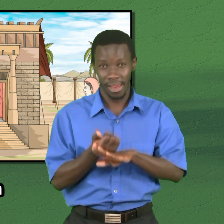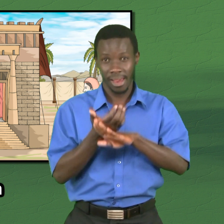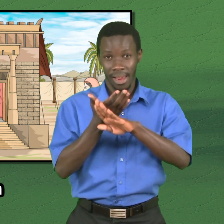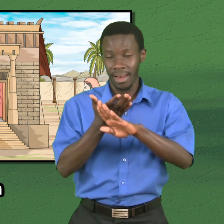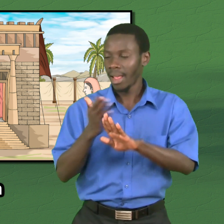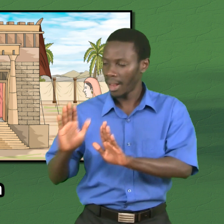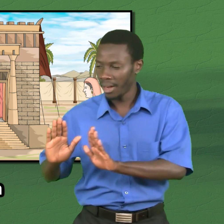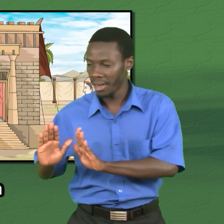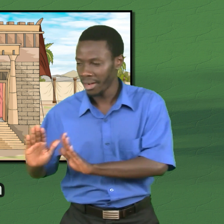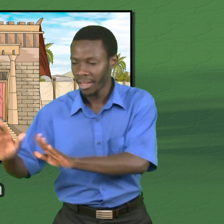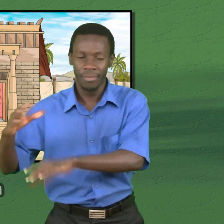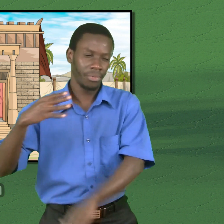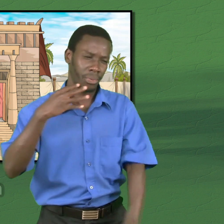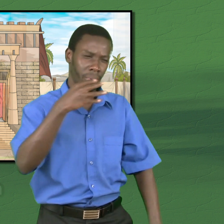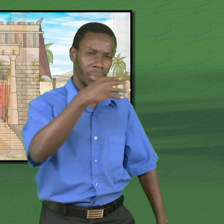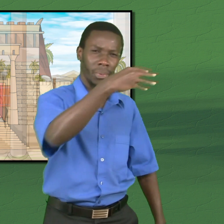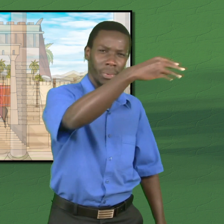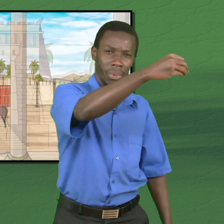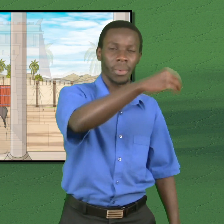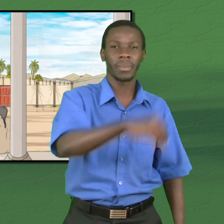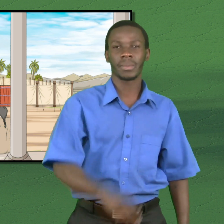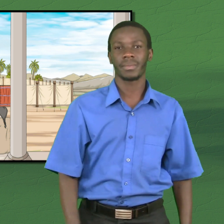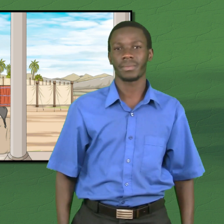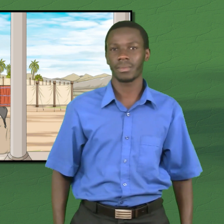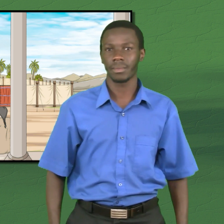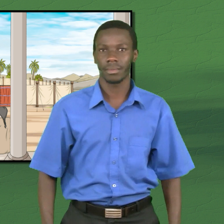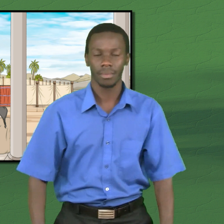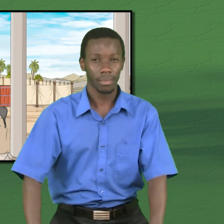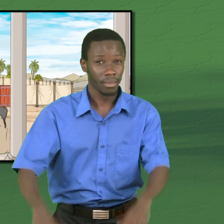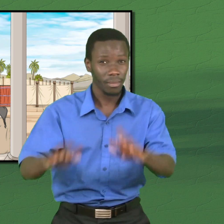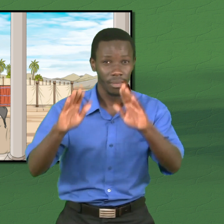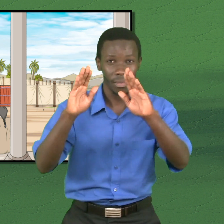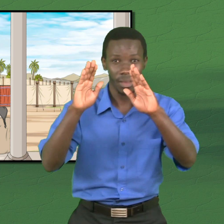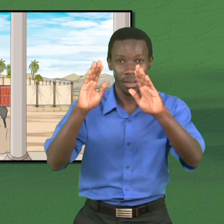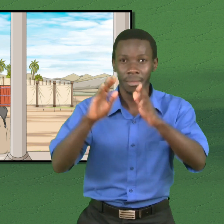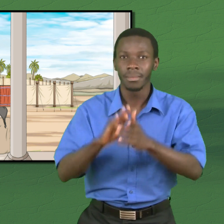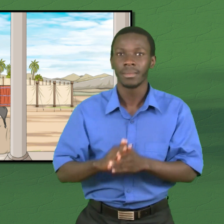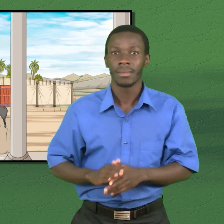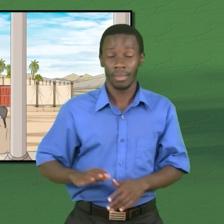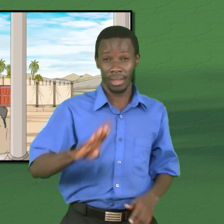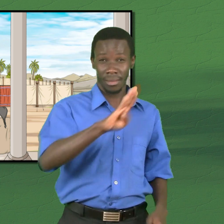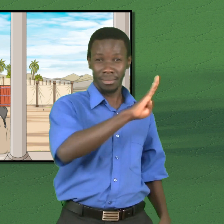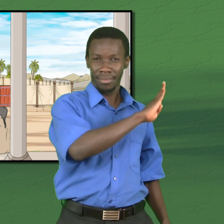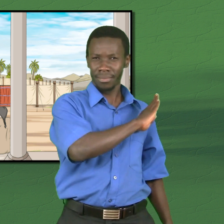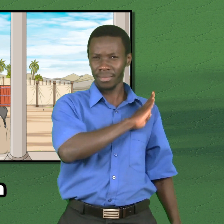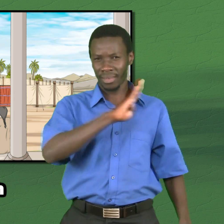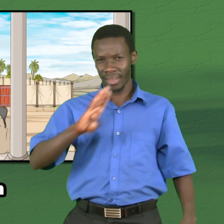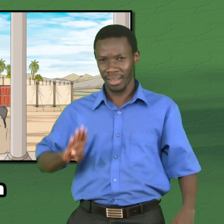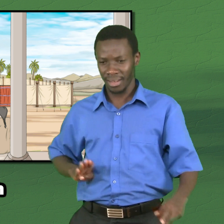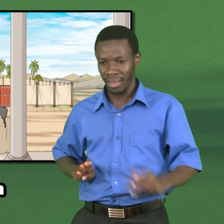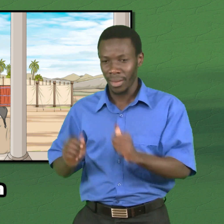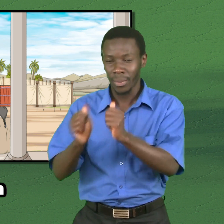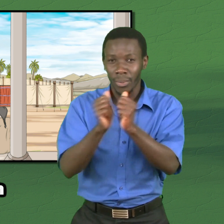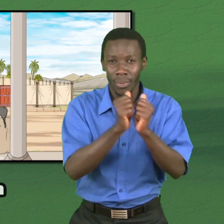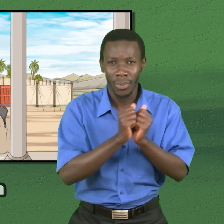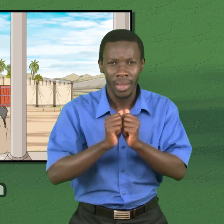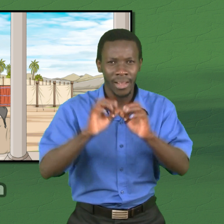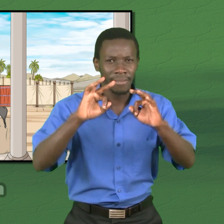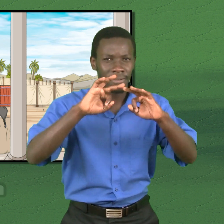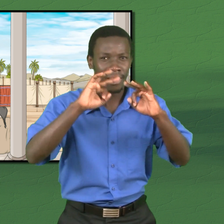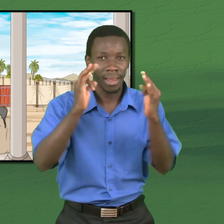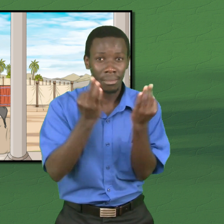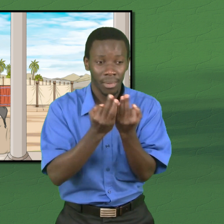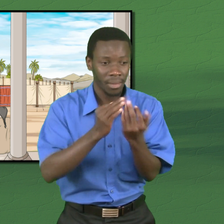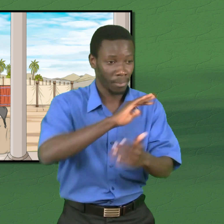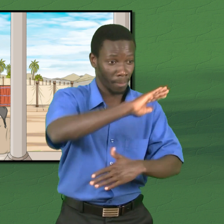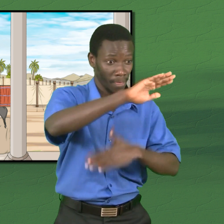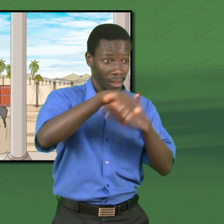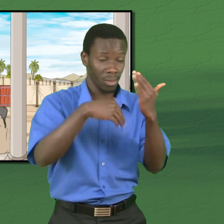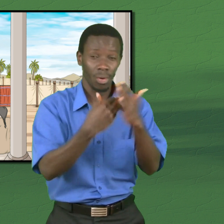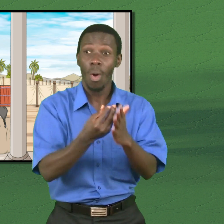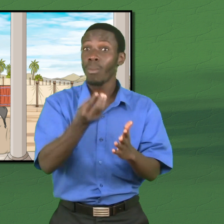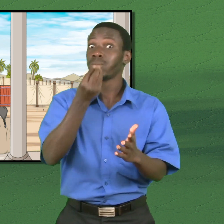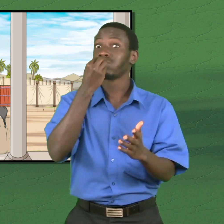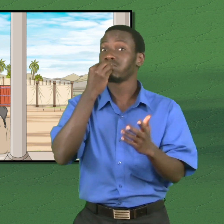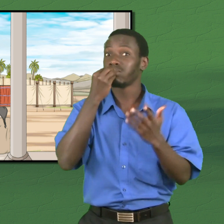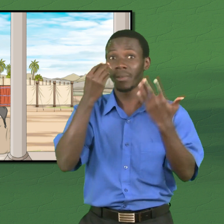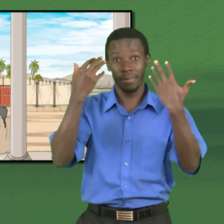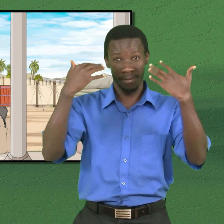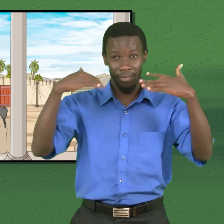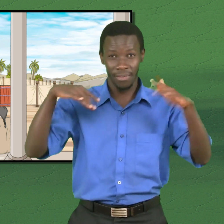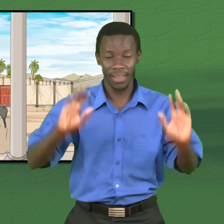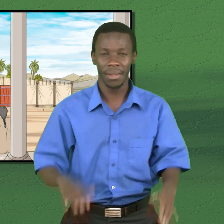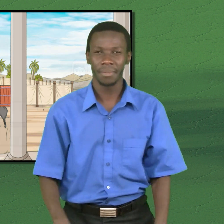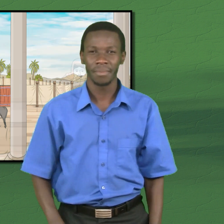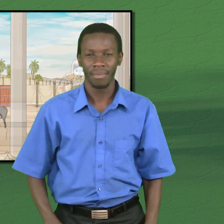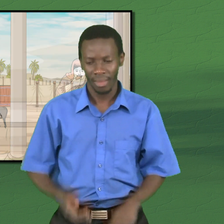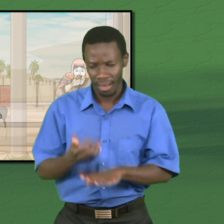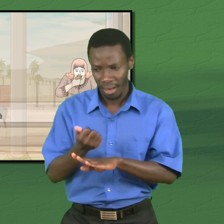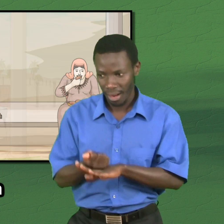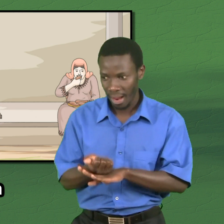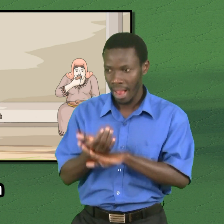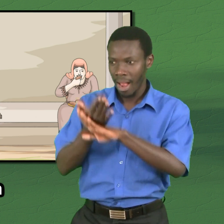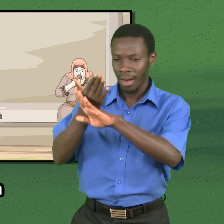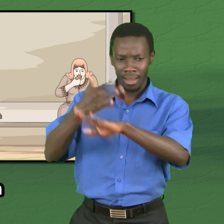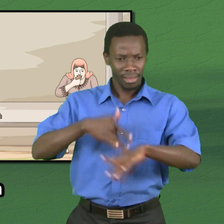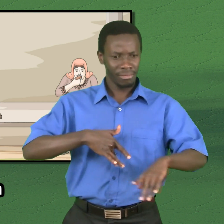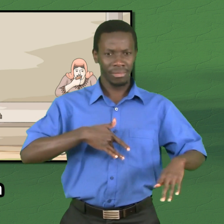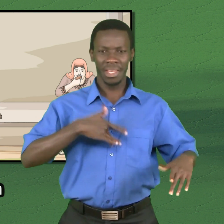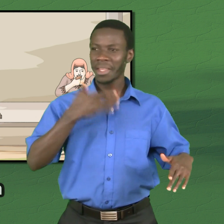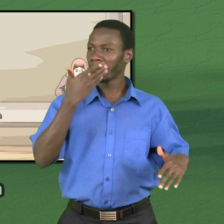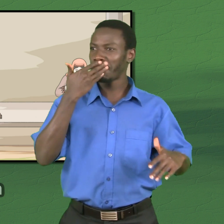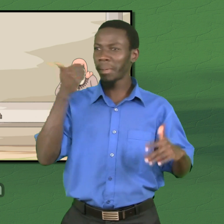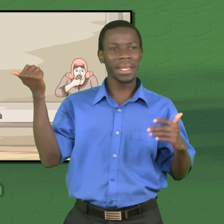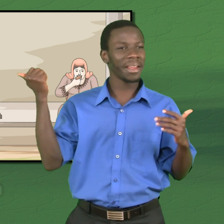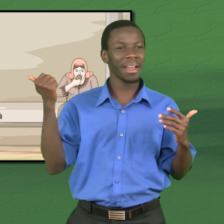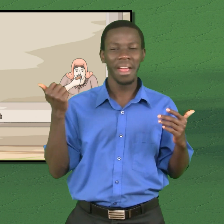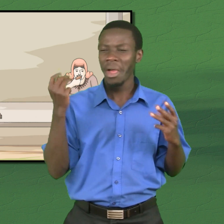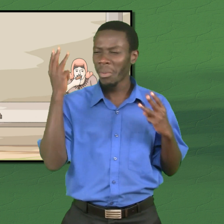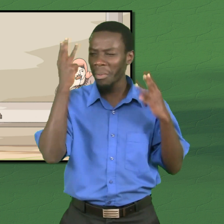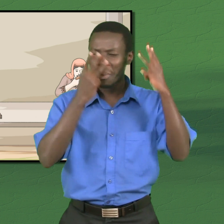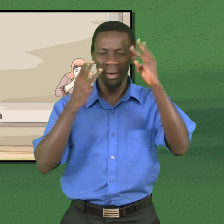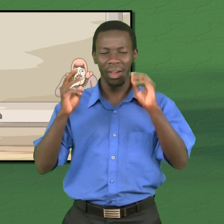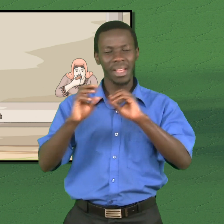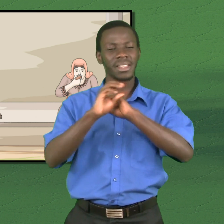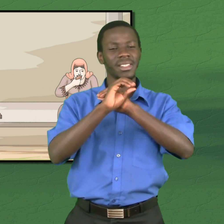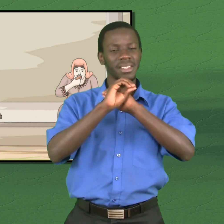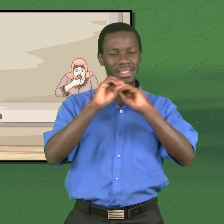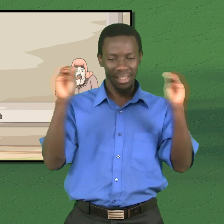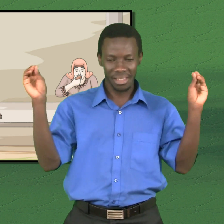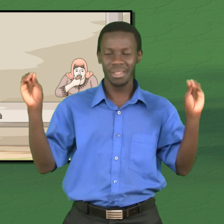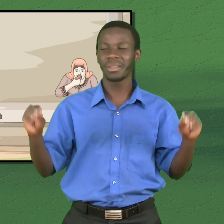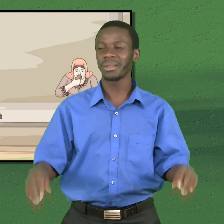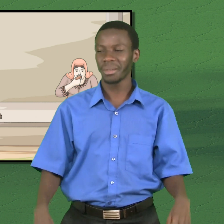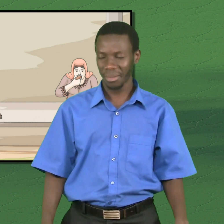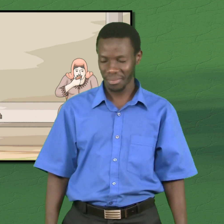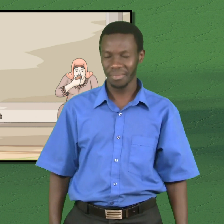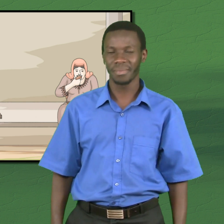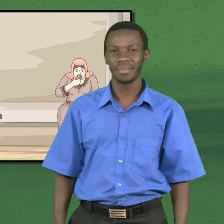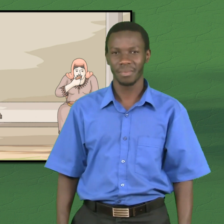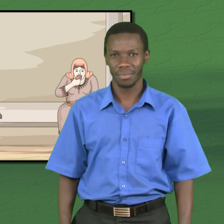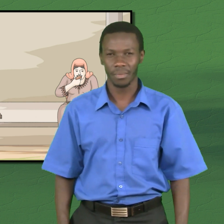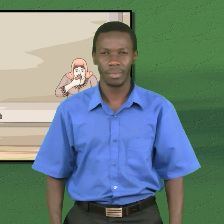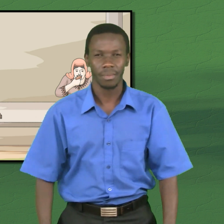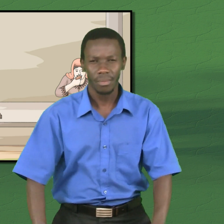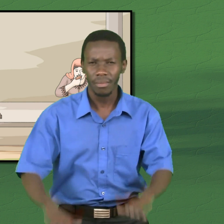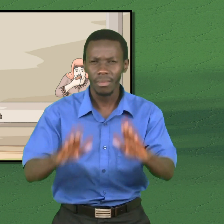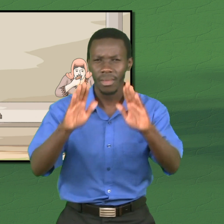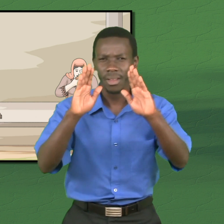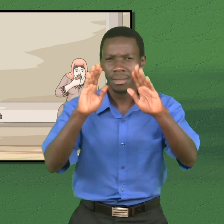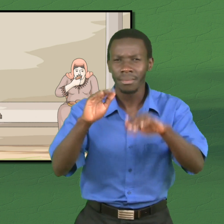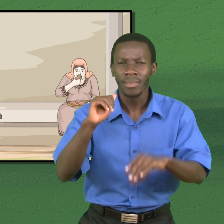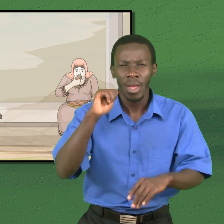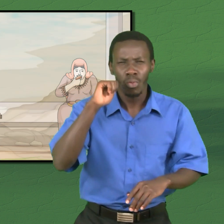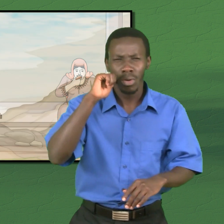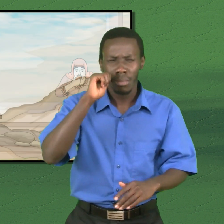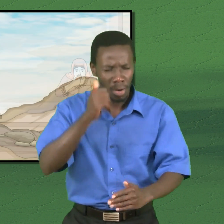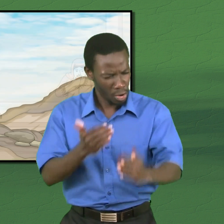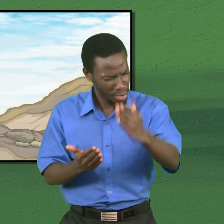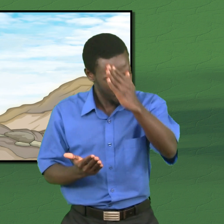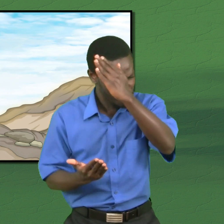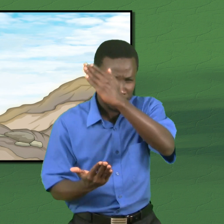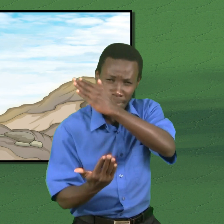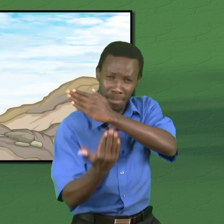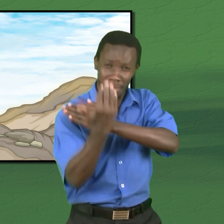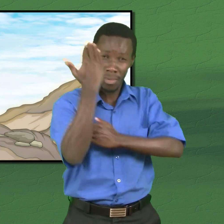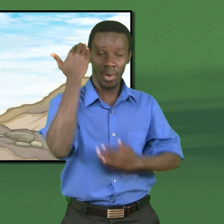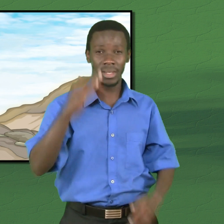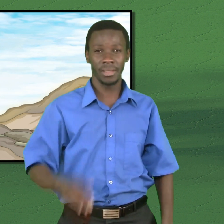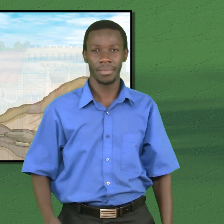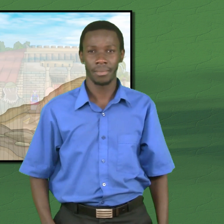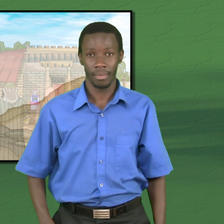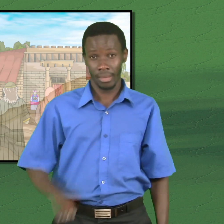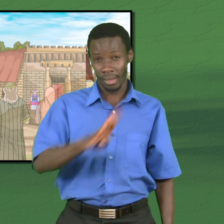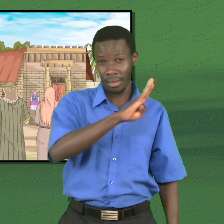Then she went on her way, and she began eating again, and her face was no longer downcast.